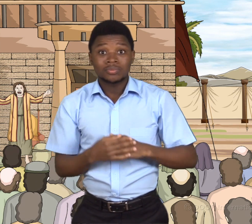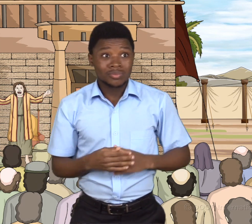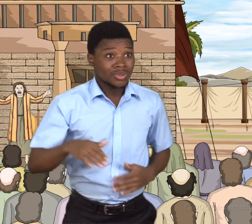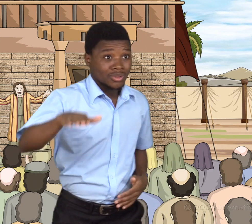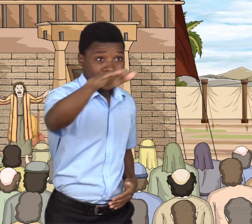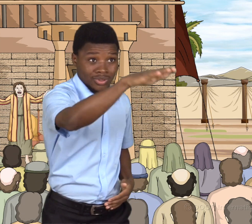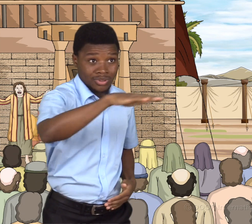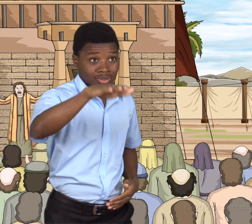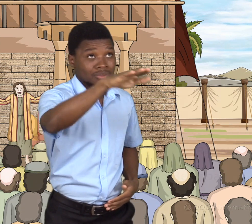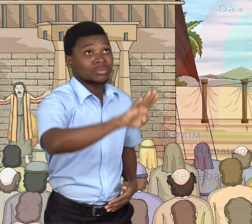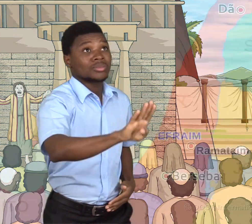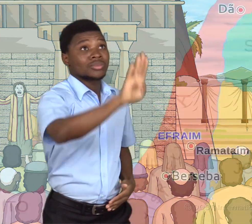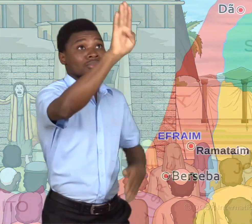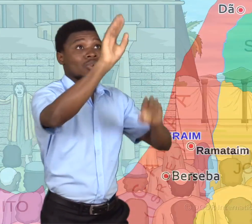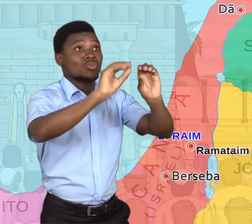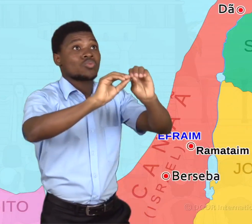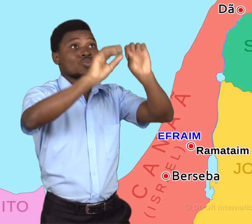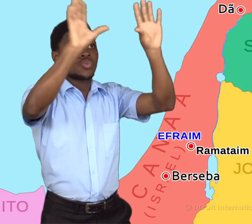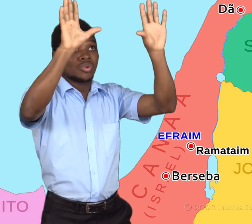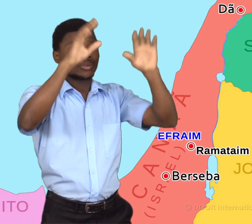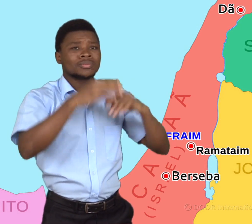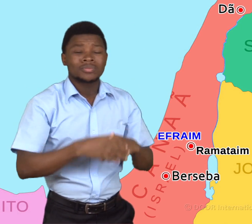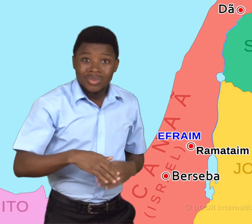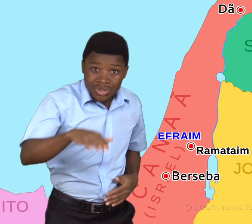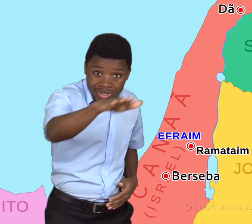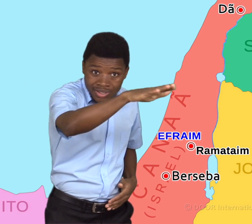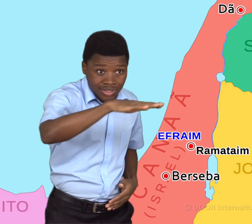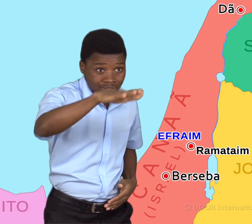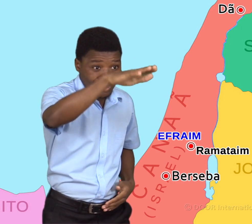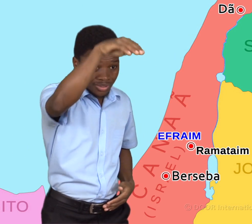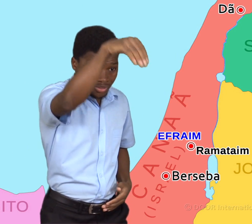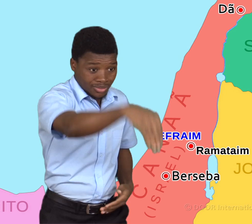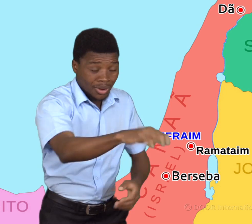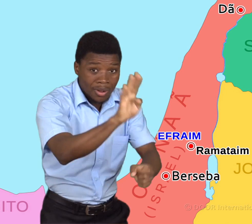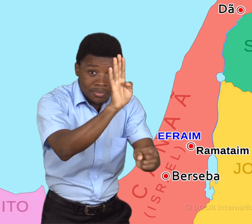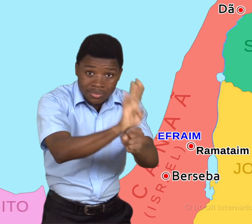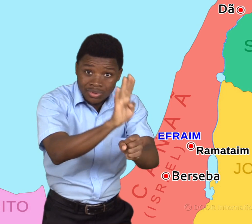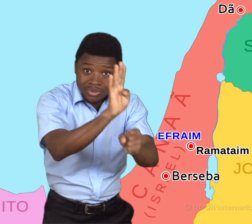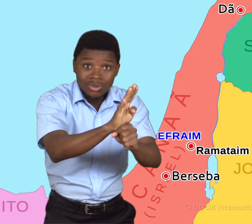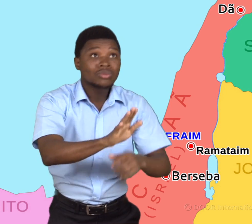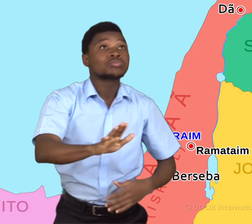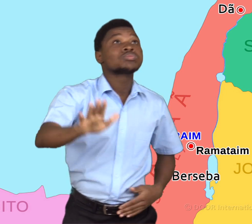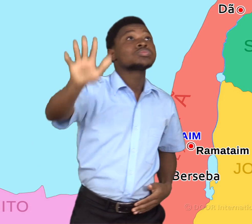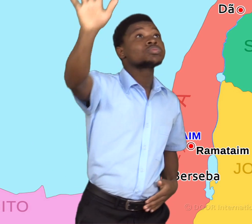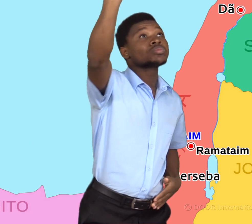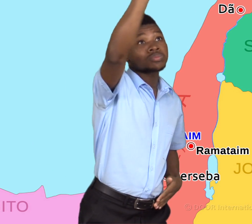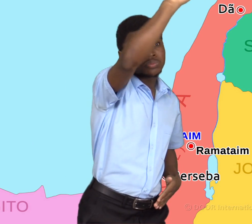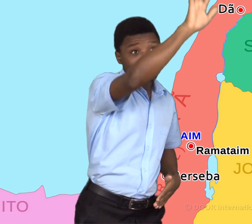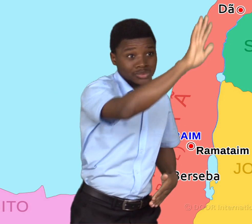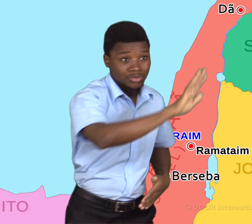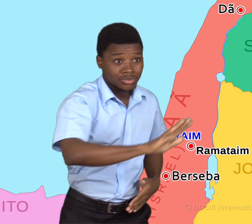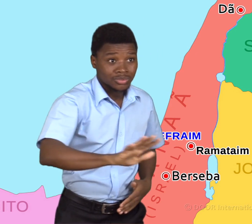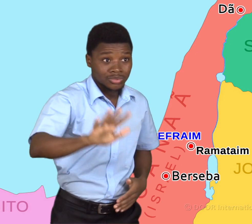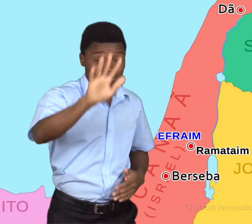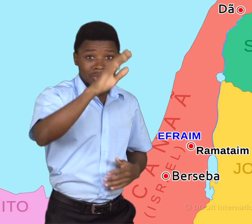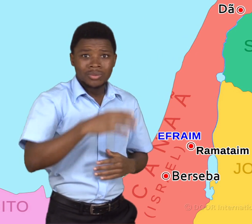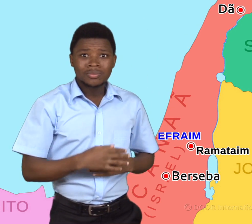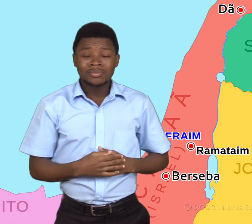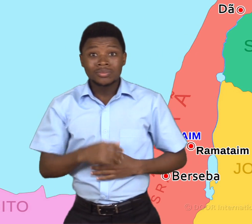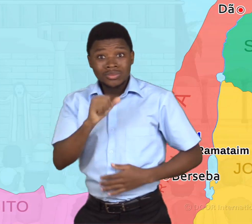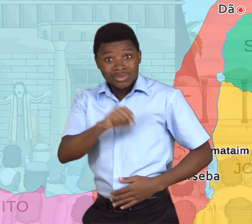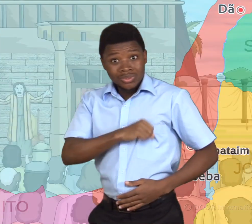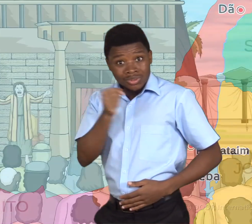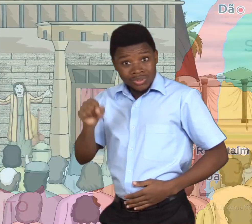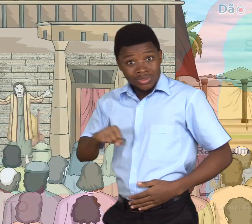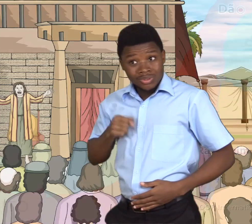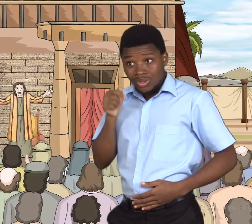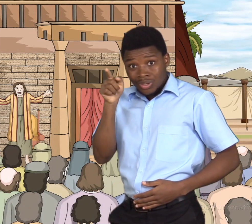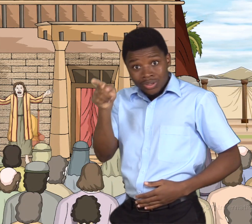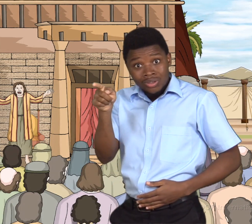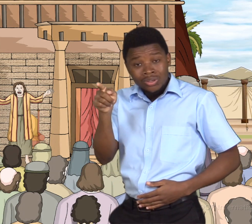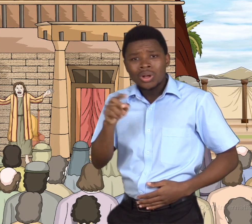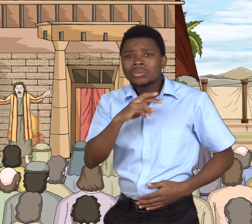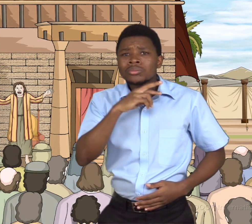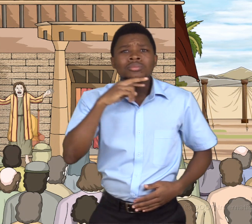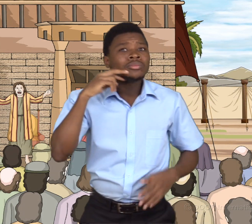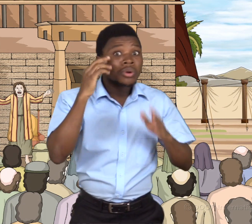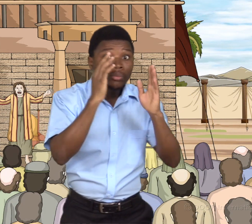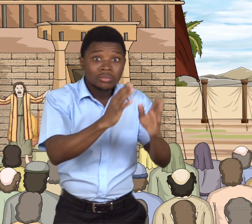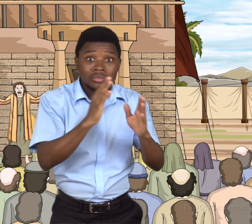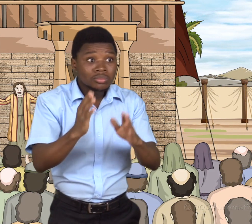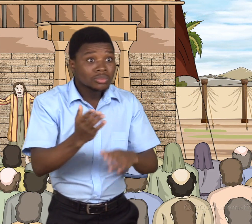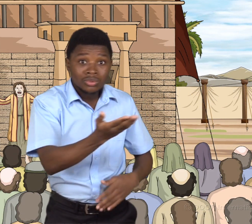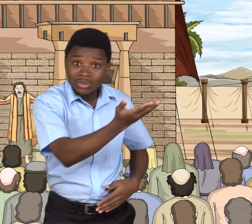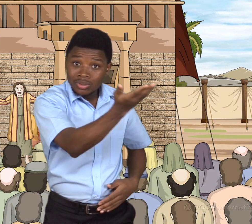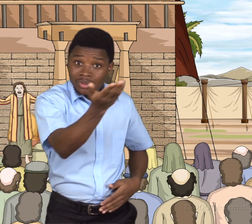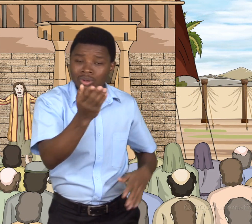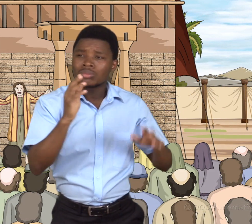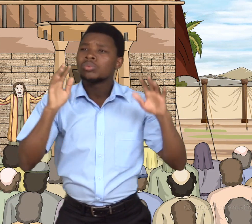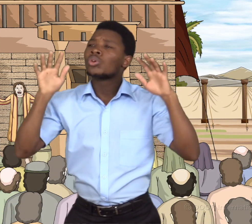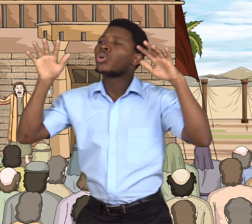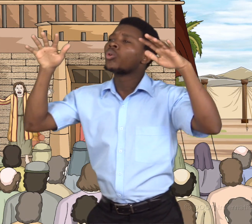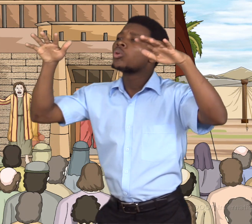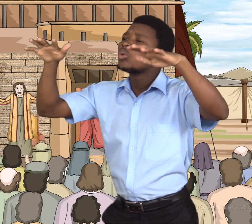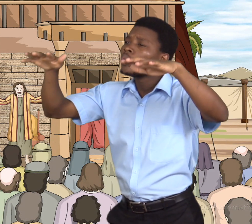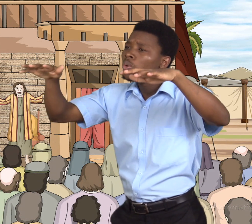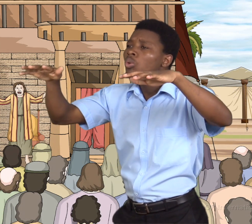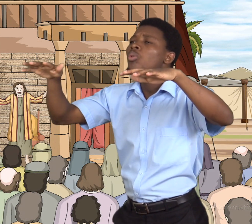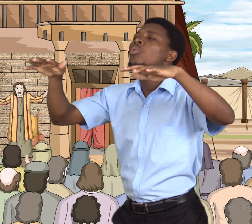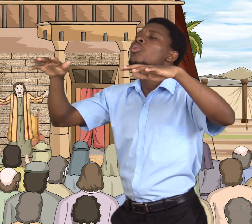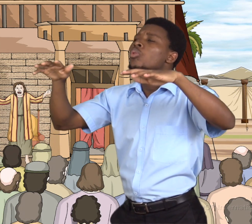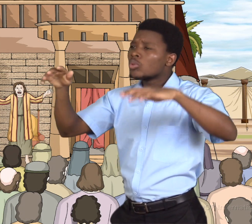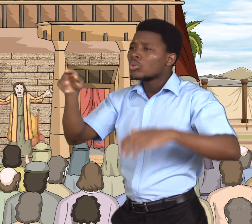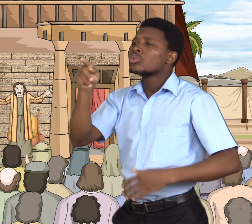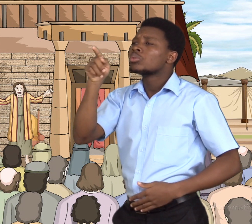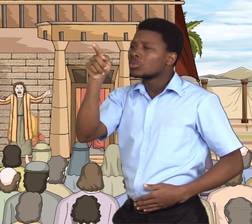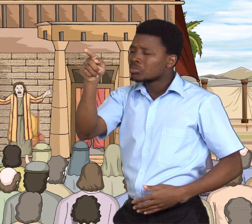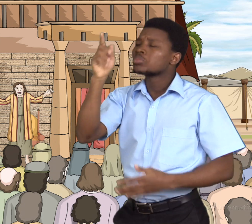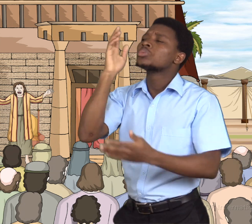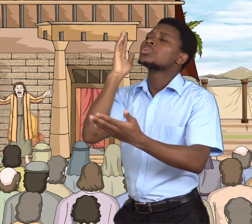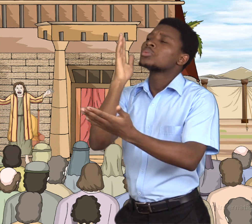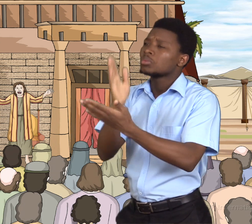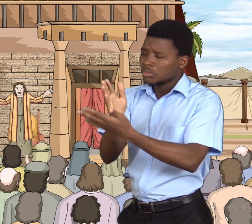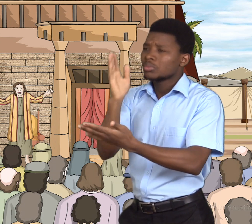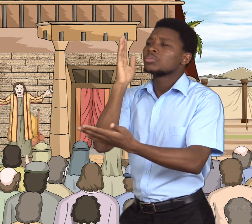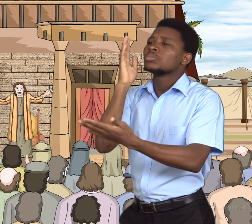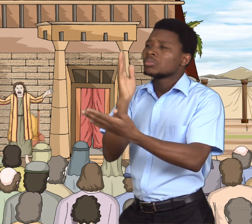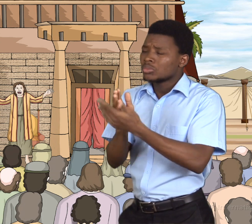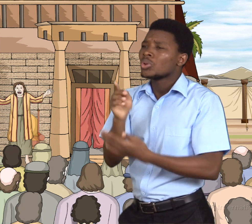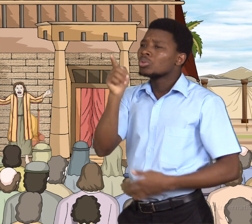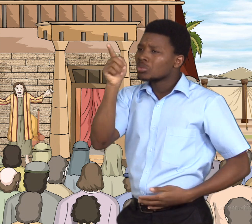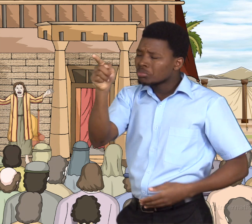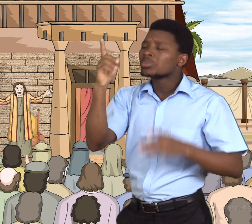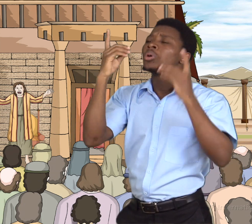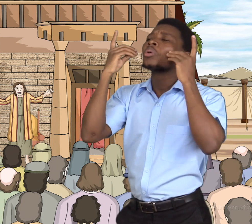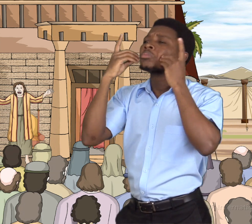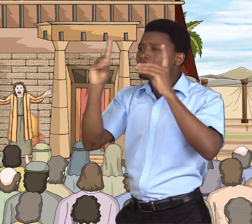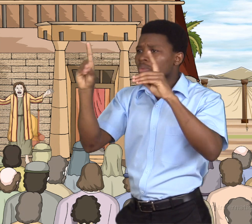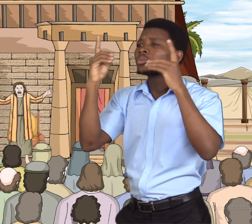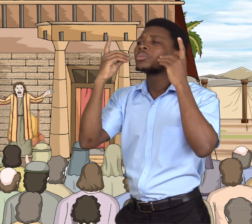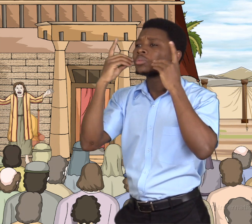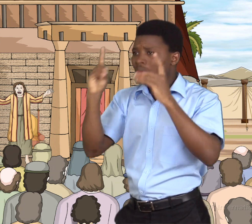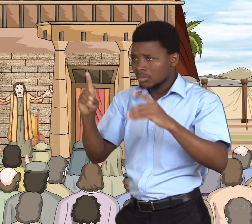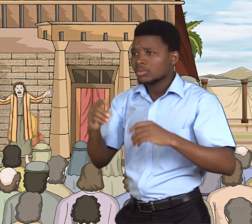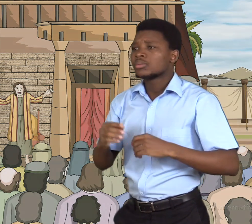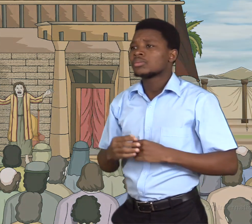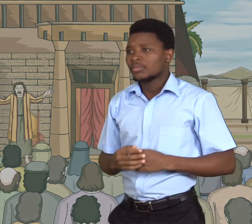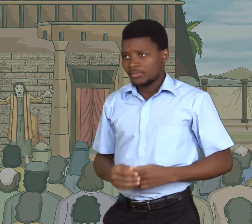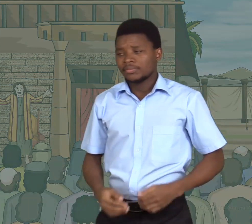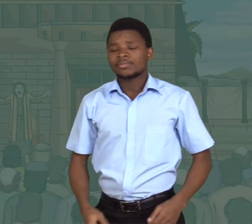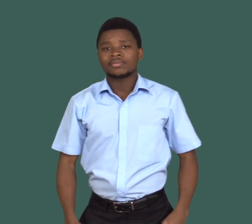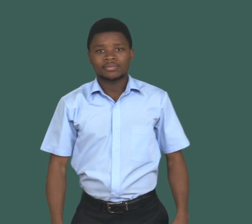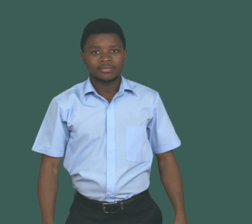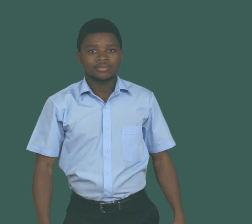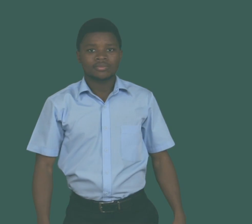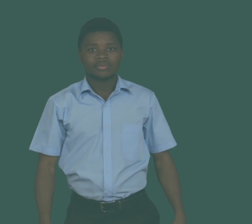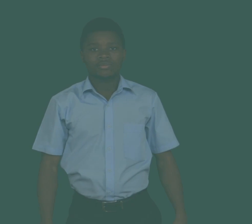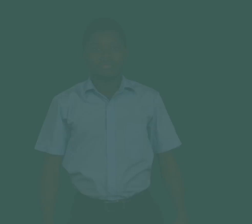So all Israel from Dan to Beersheba knew that Samuel was confirmed as a prophet of the LORD.